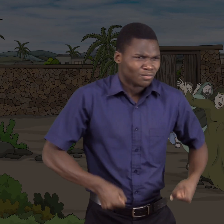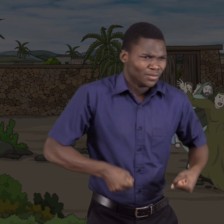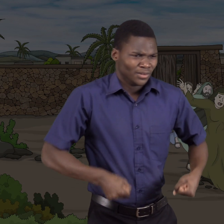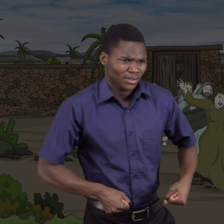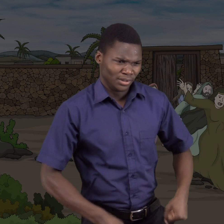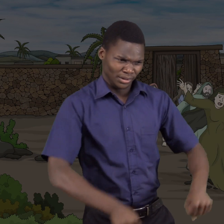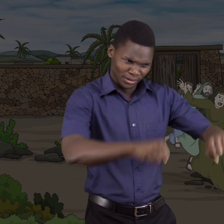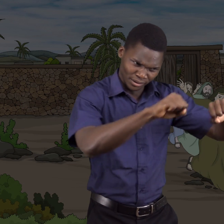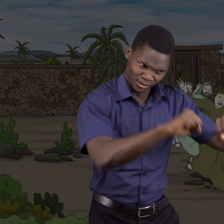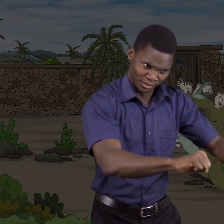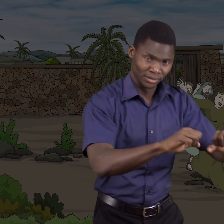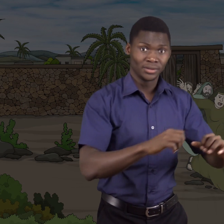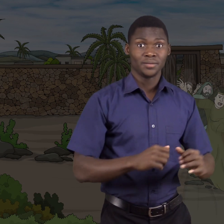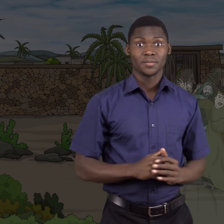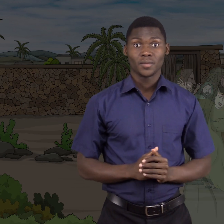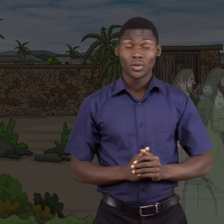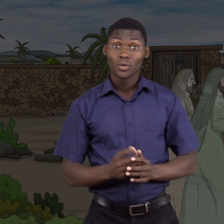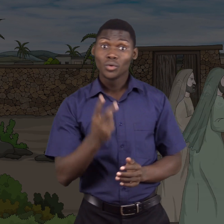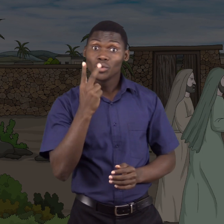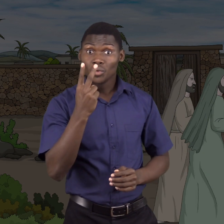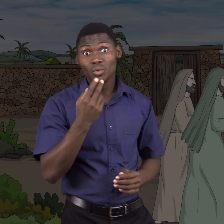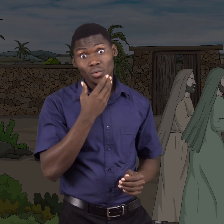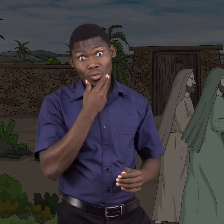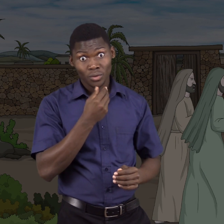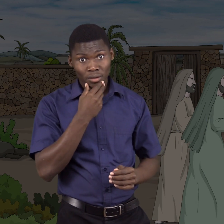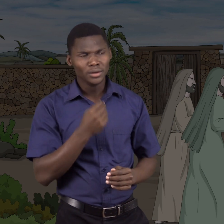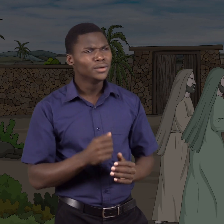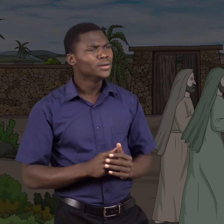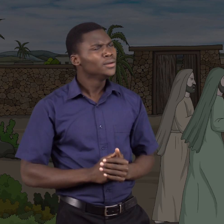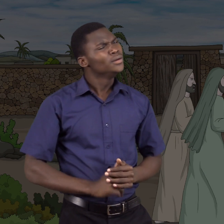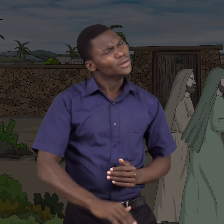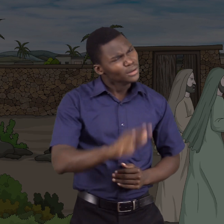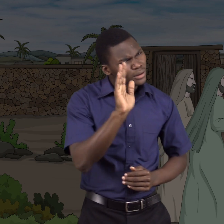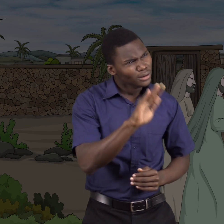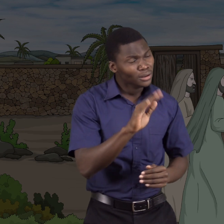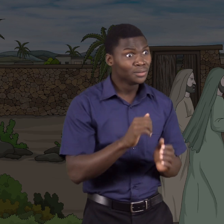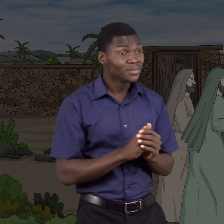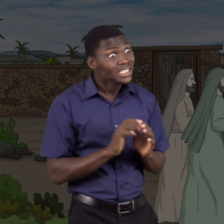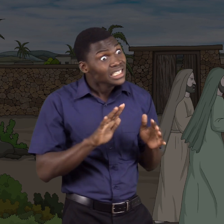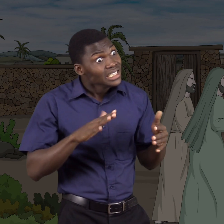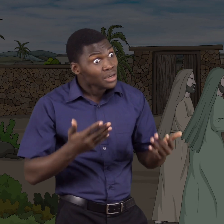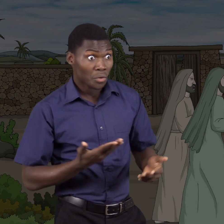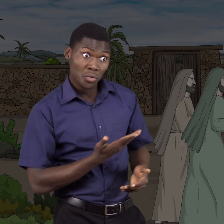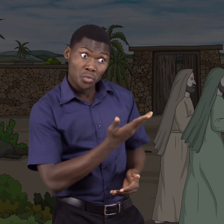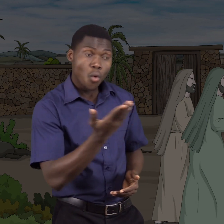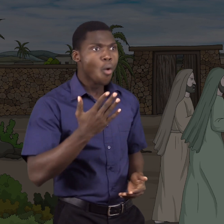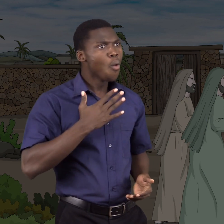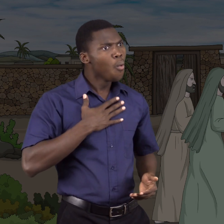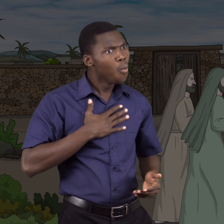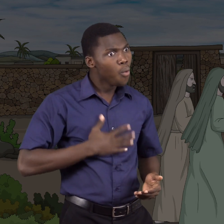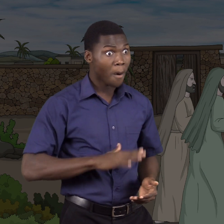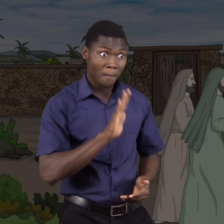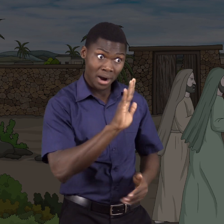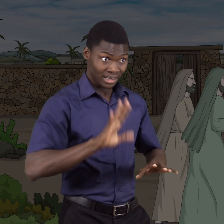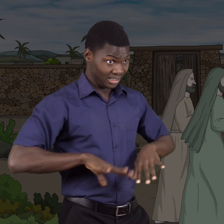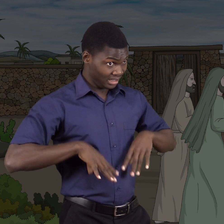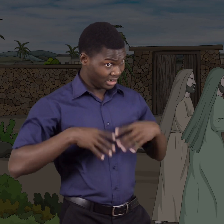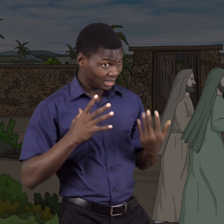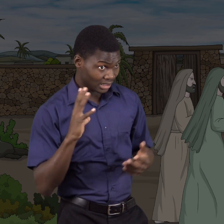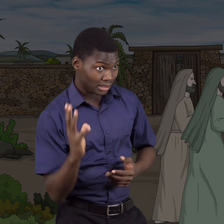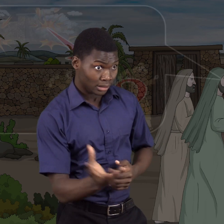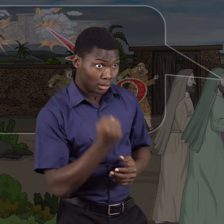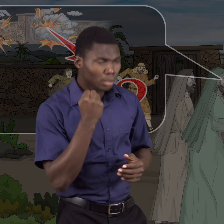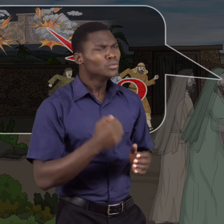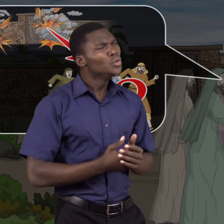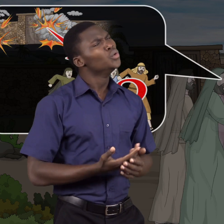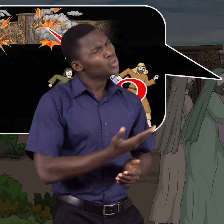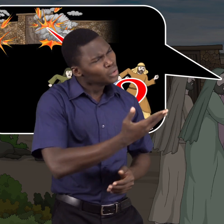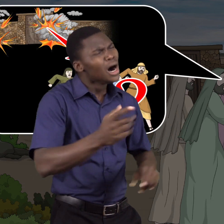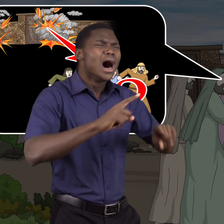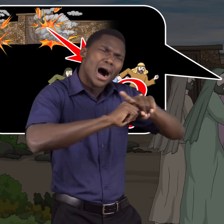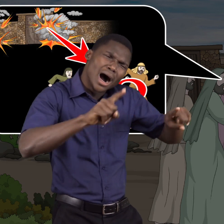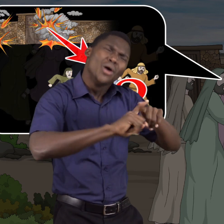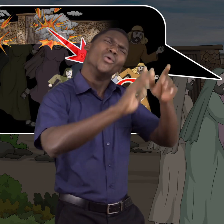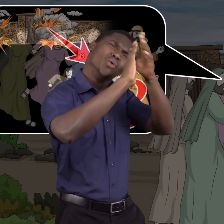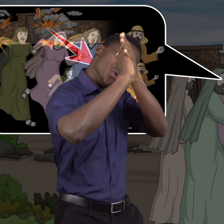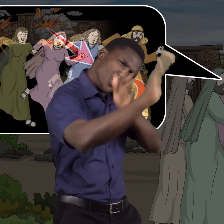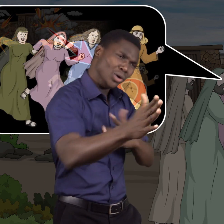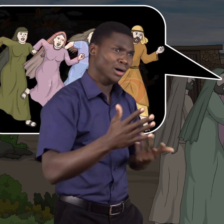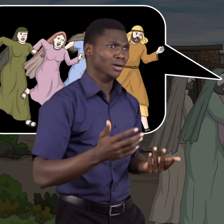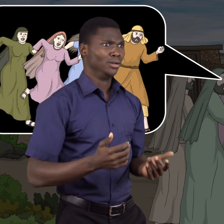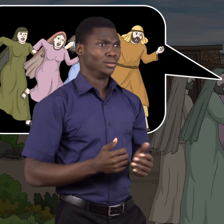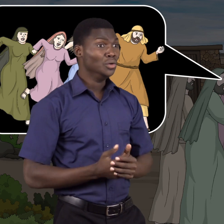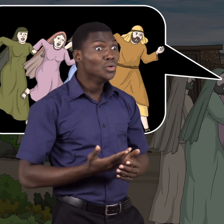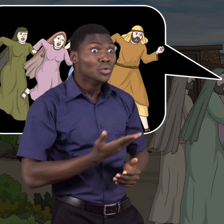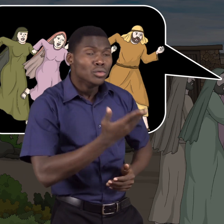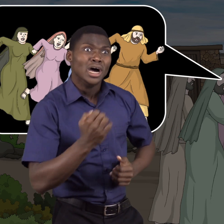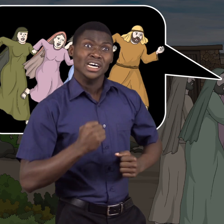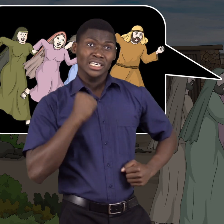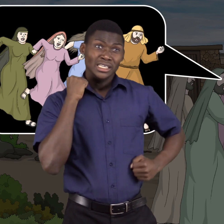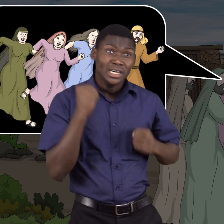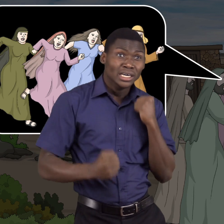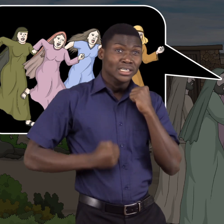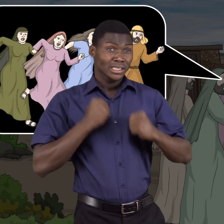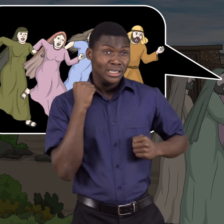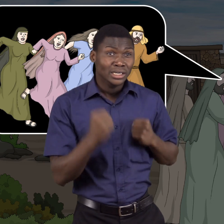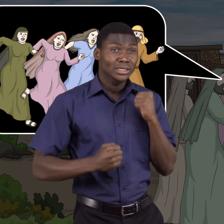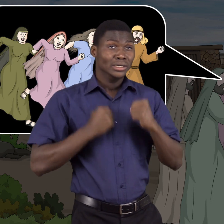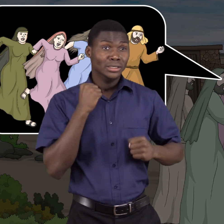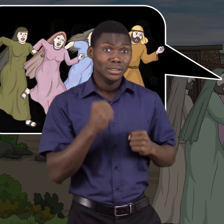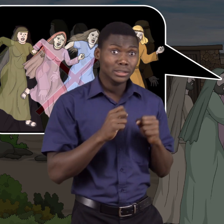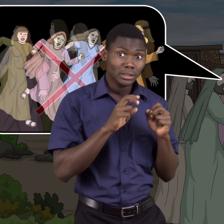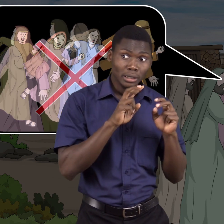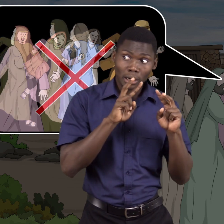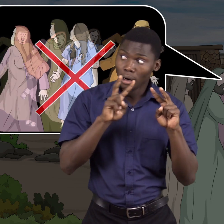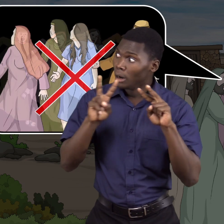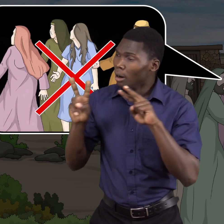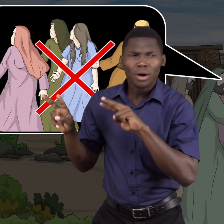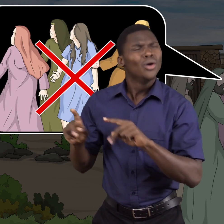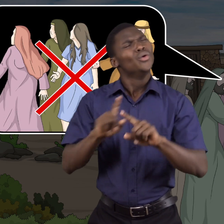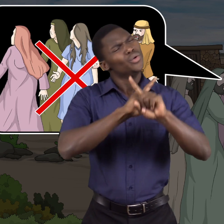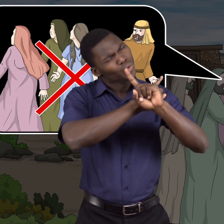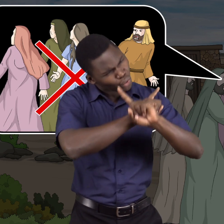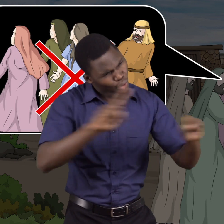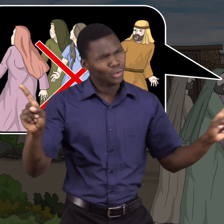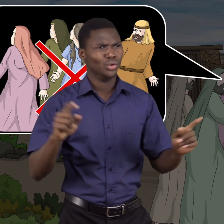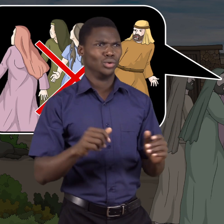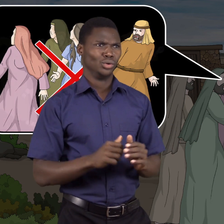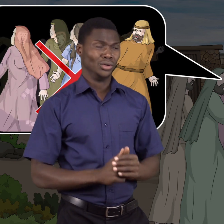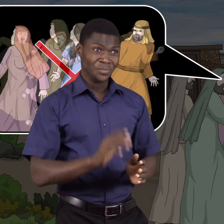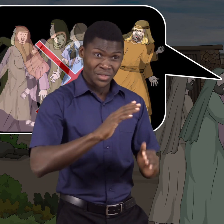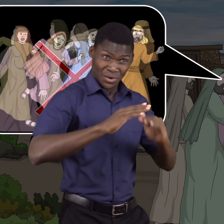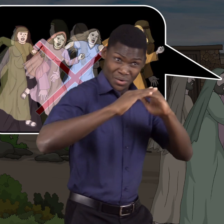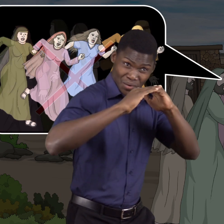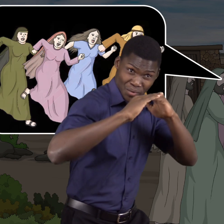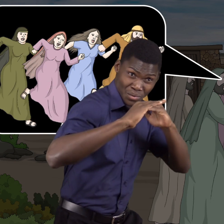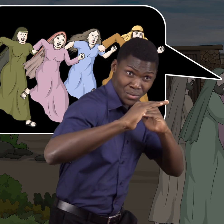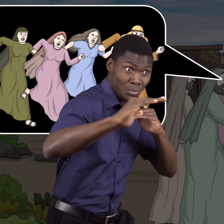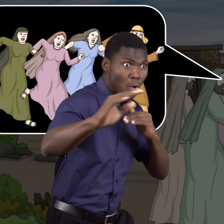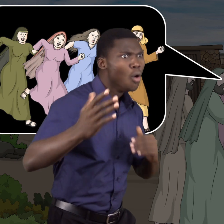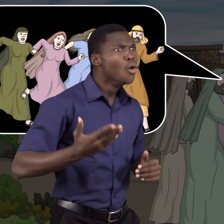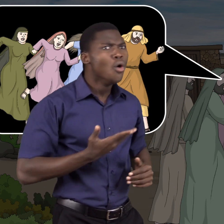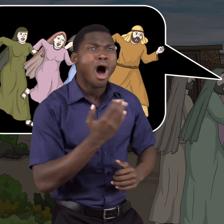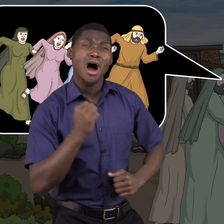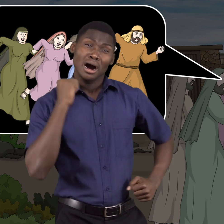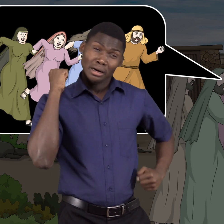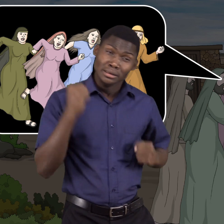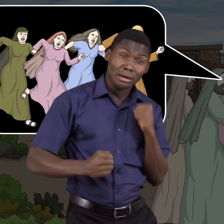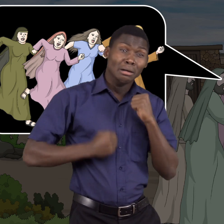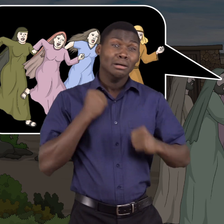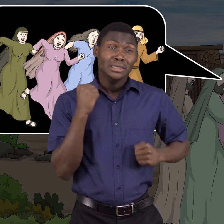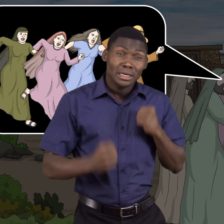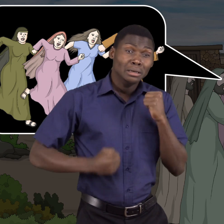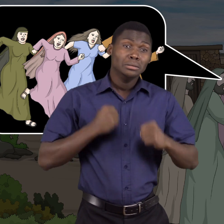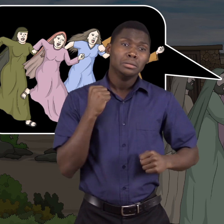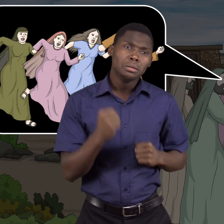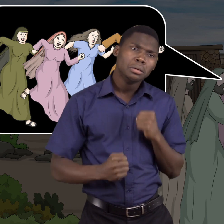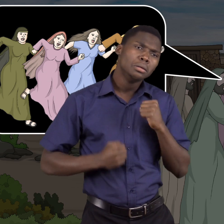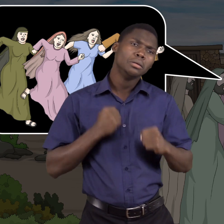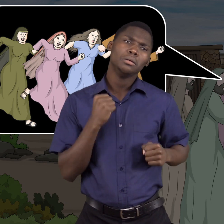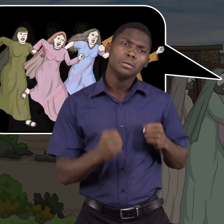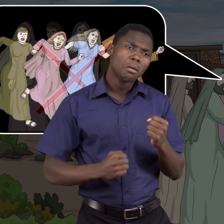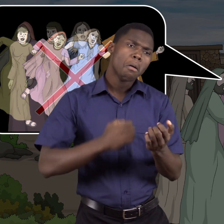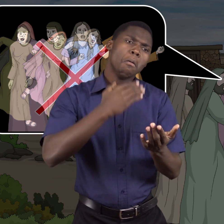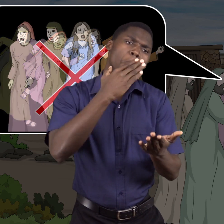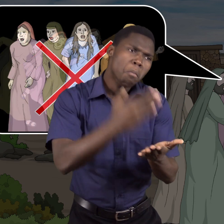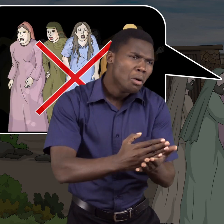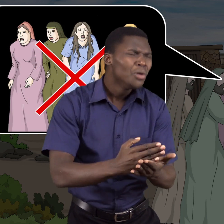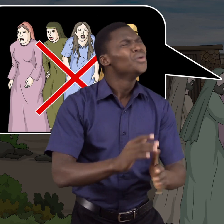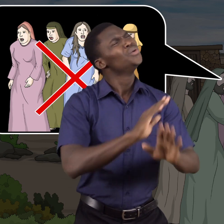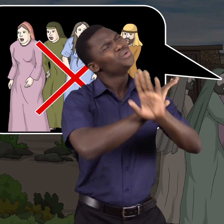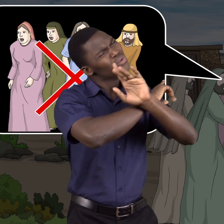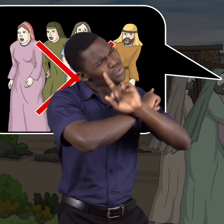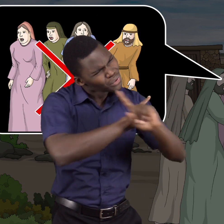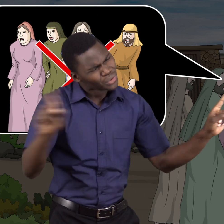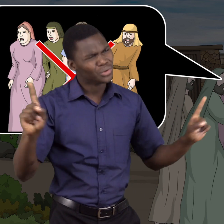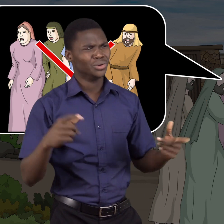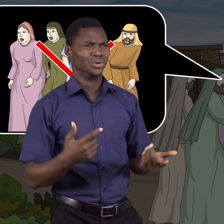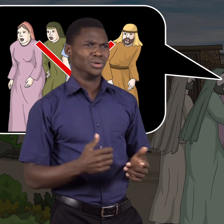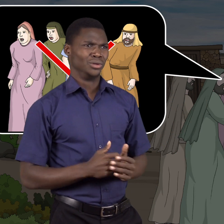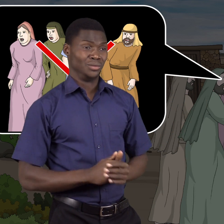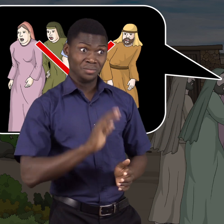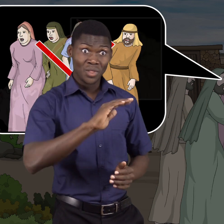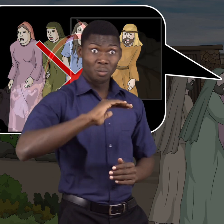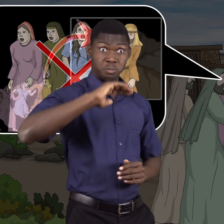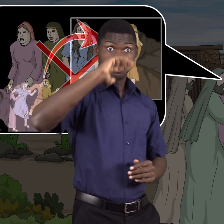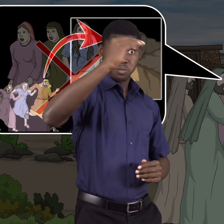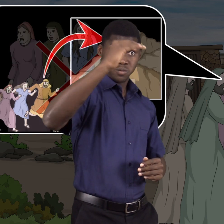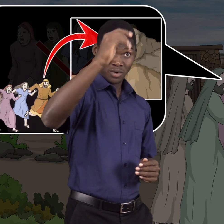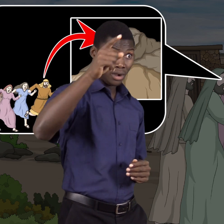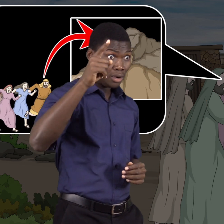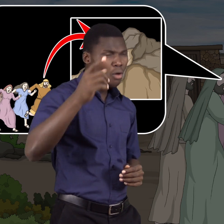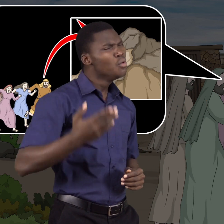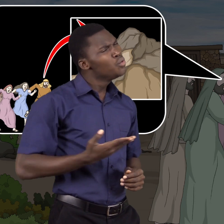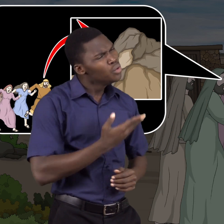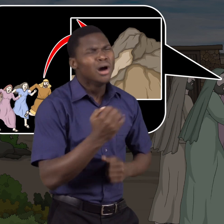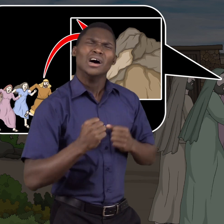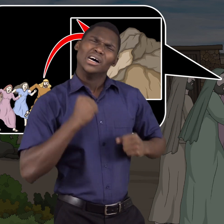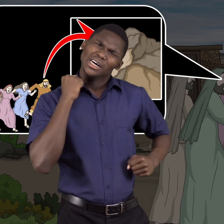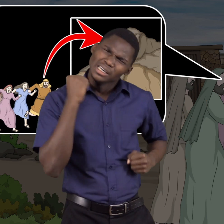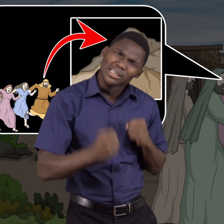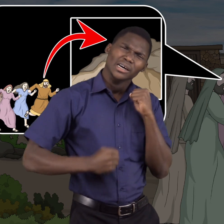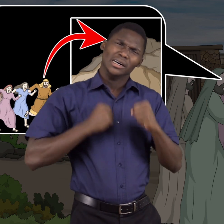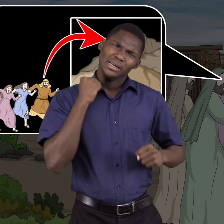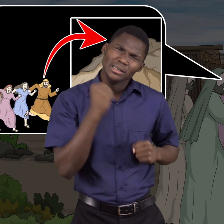As soon as the men had brought them out, one of them said, “Run for your lives! Do not look back, and do not stop anywhere on the plain!